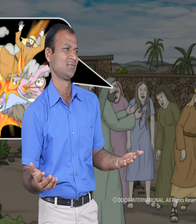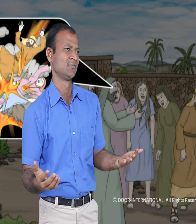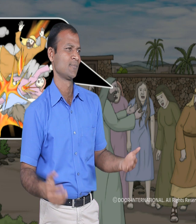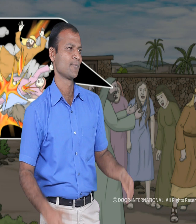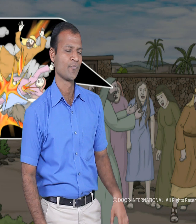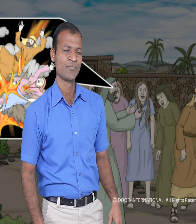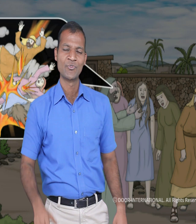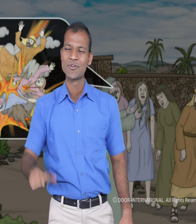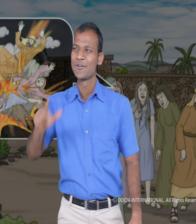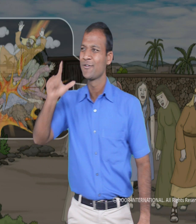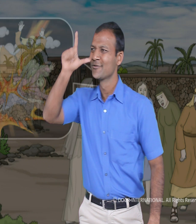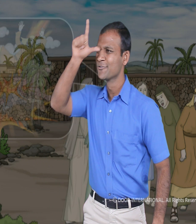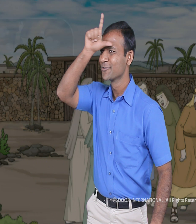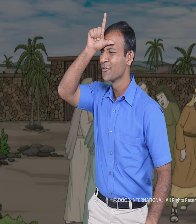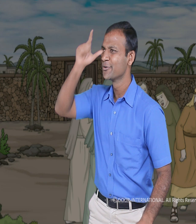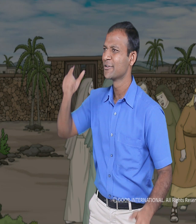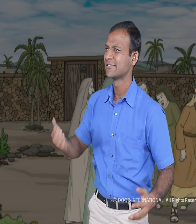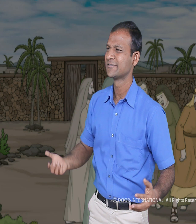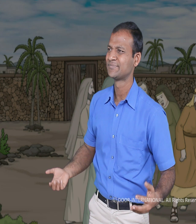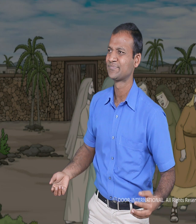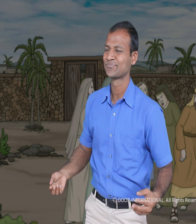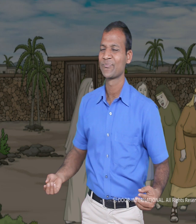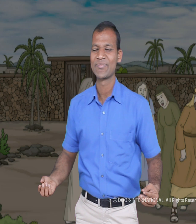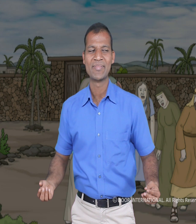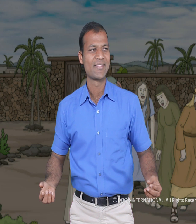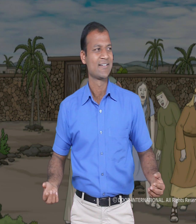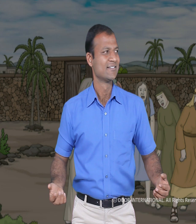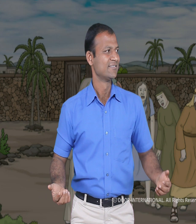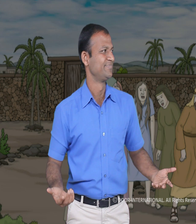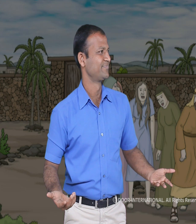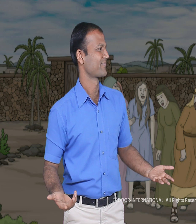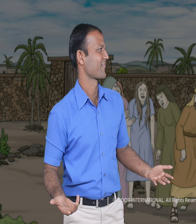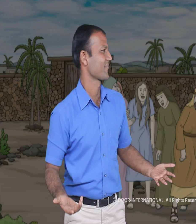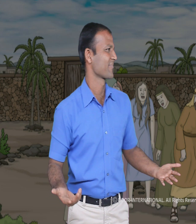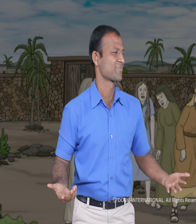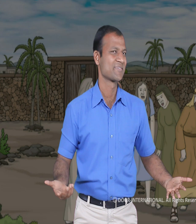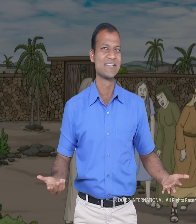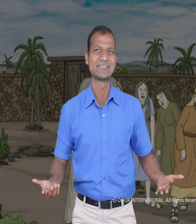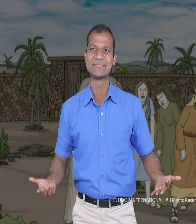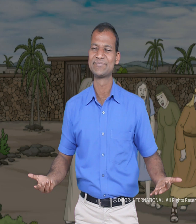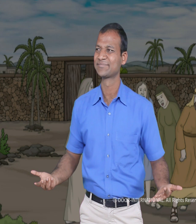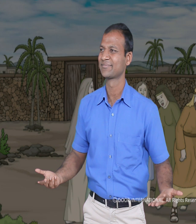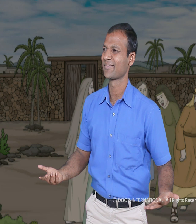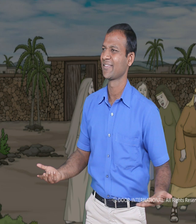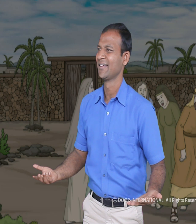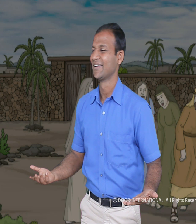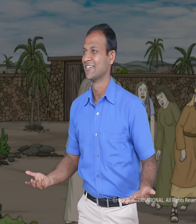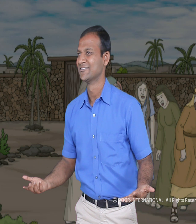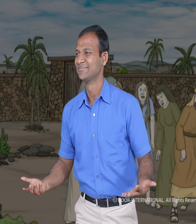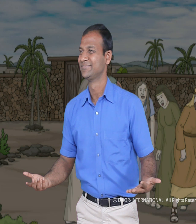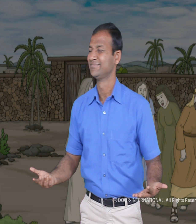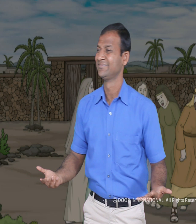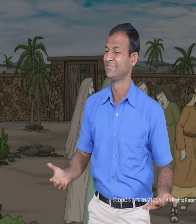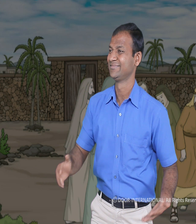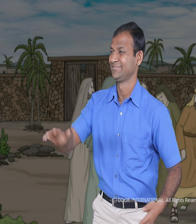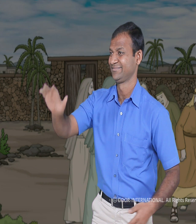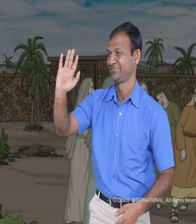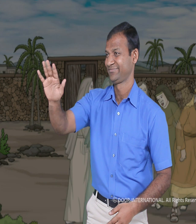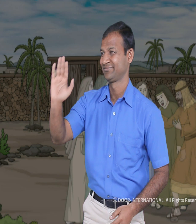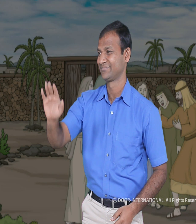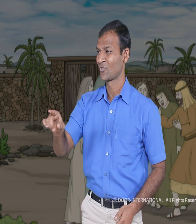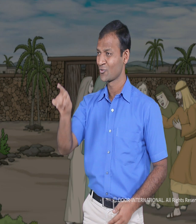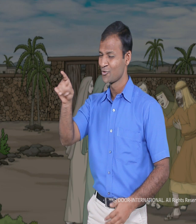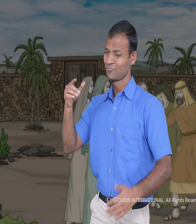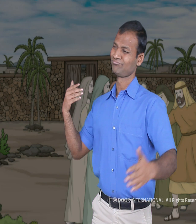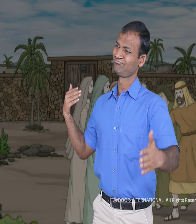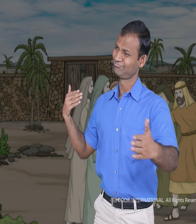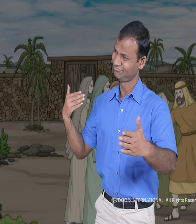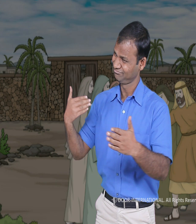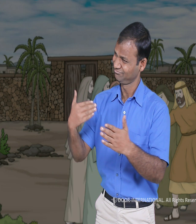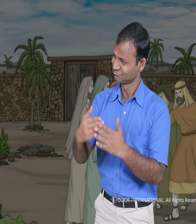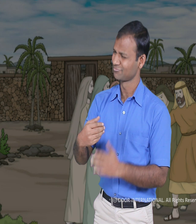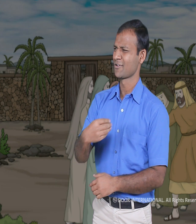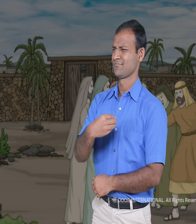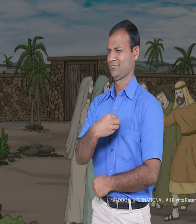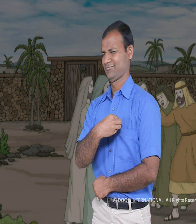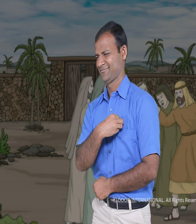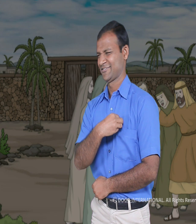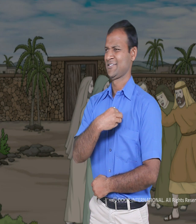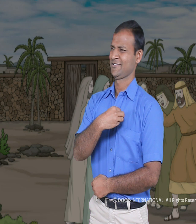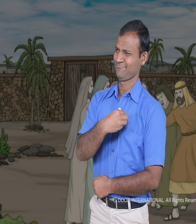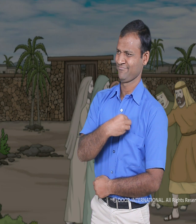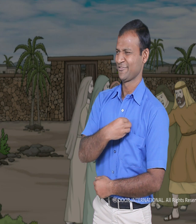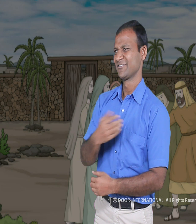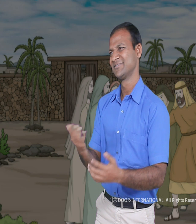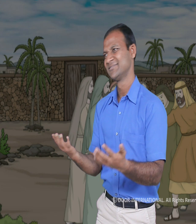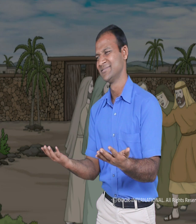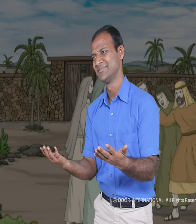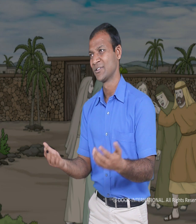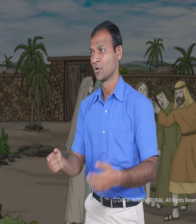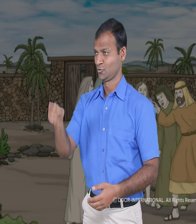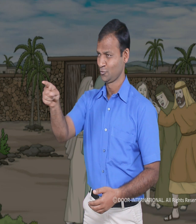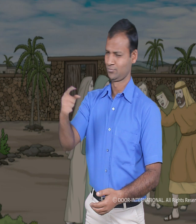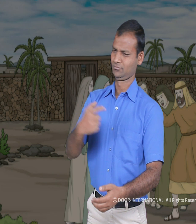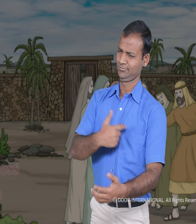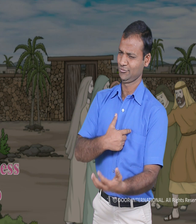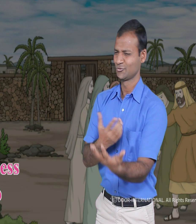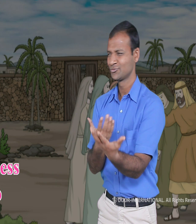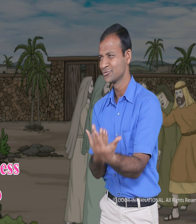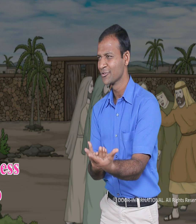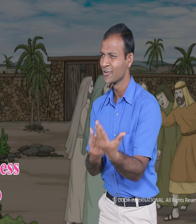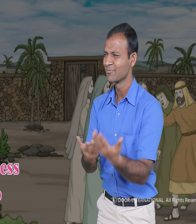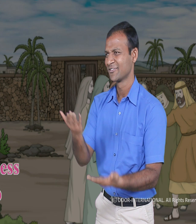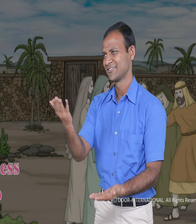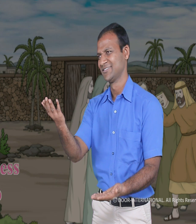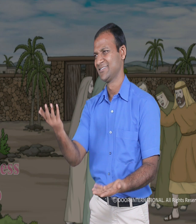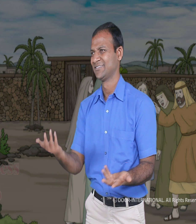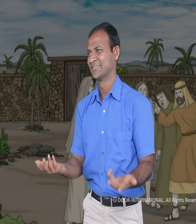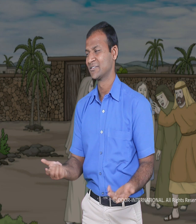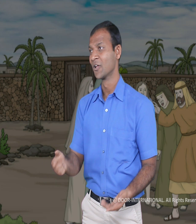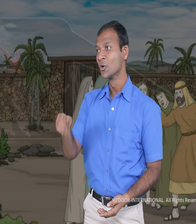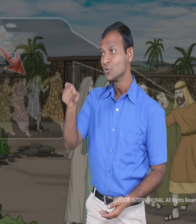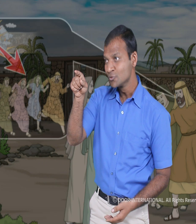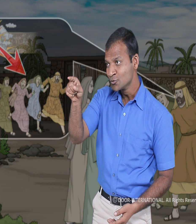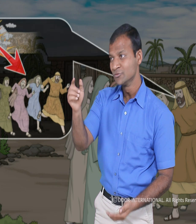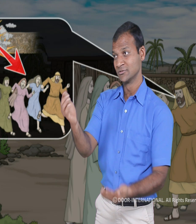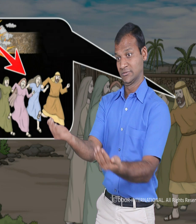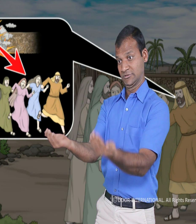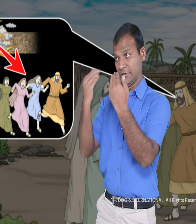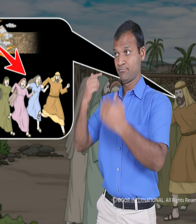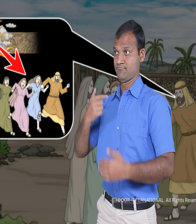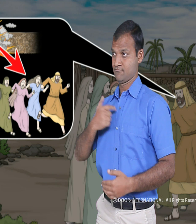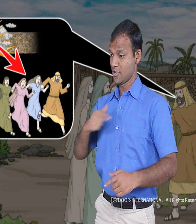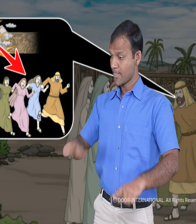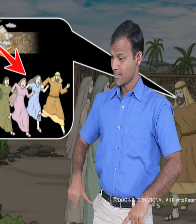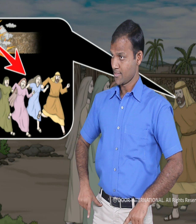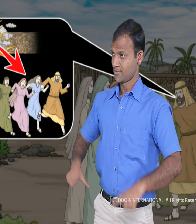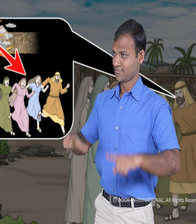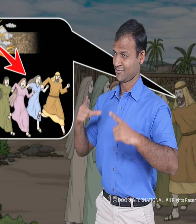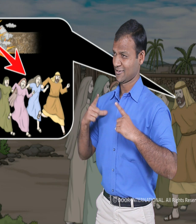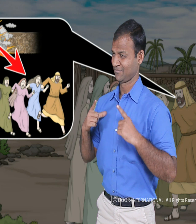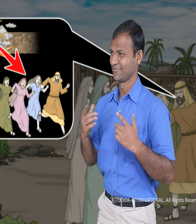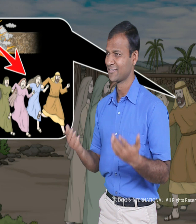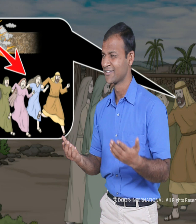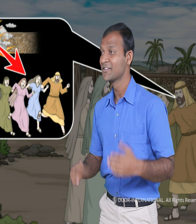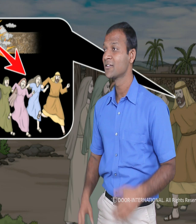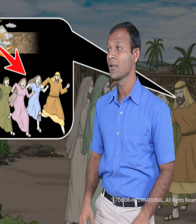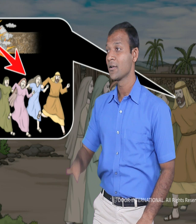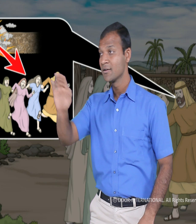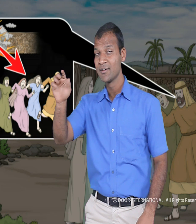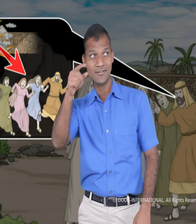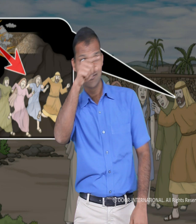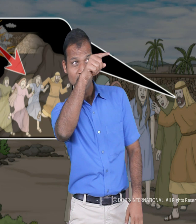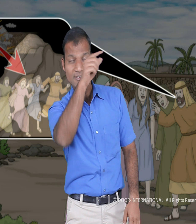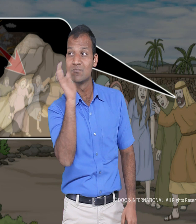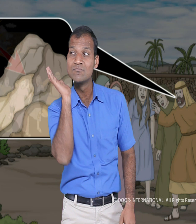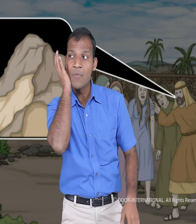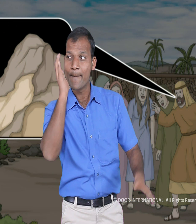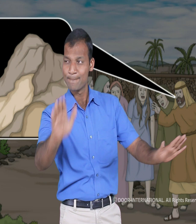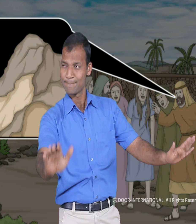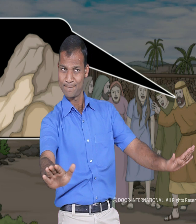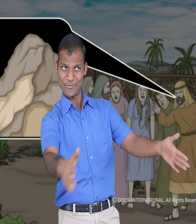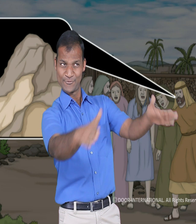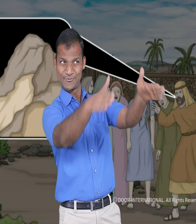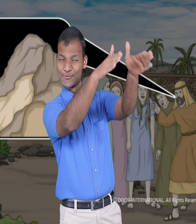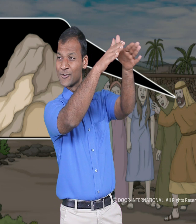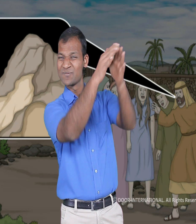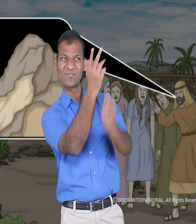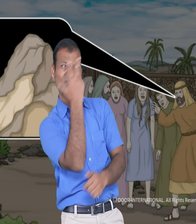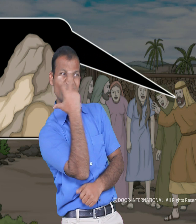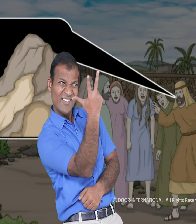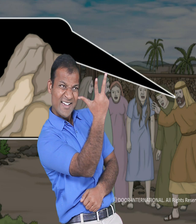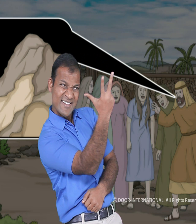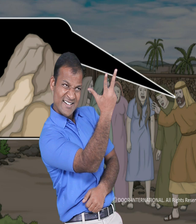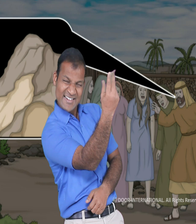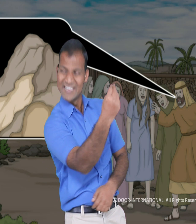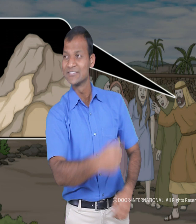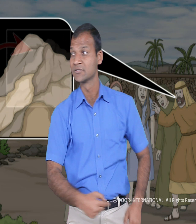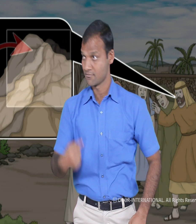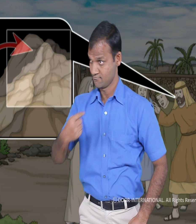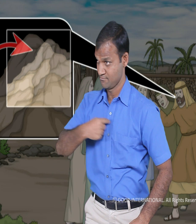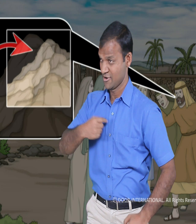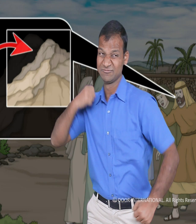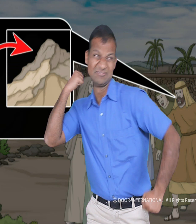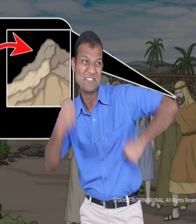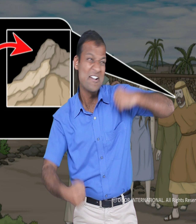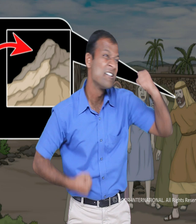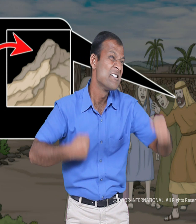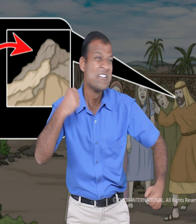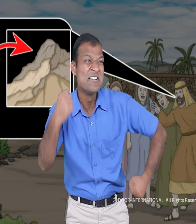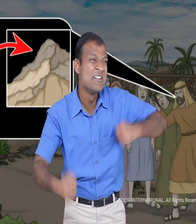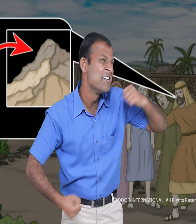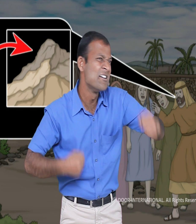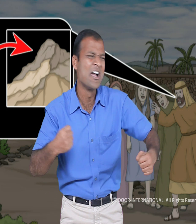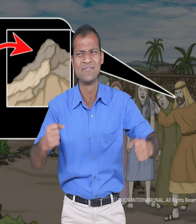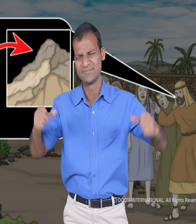But Lot replied, “No, my lords, please! Your servant has indeed found favor in your sight, and you have shown me great kindness by sparing my life. But I cannot run to the mountains;